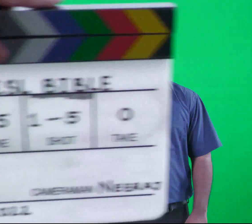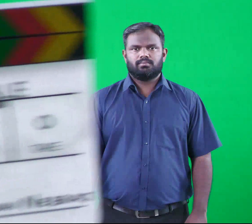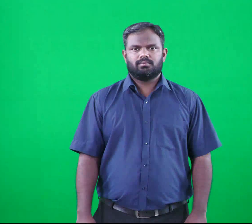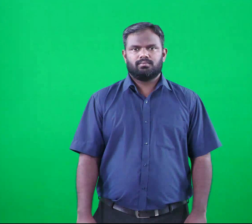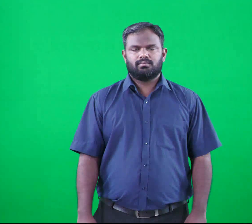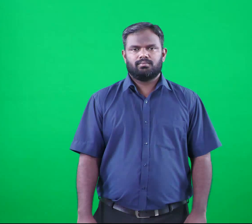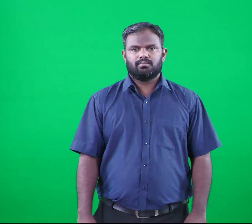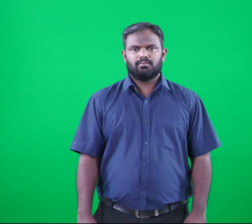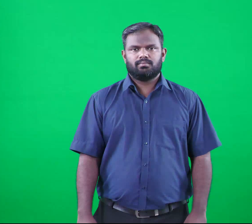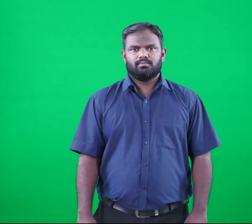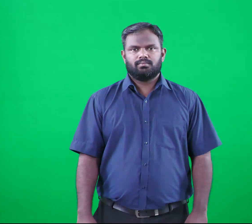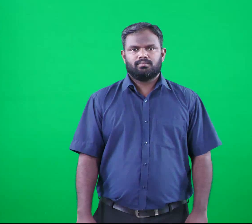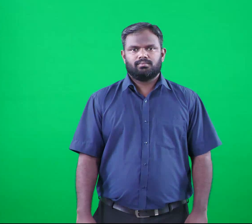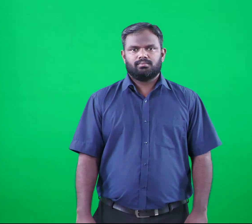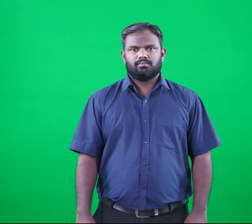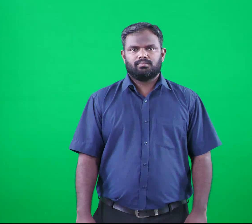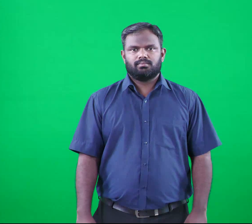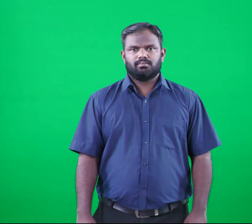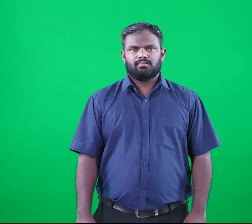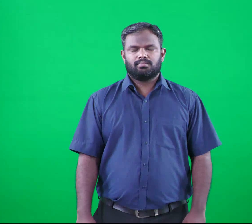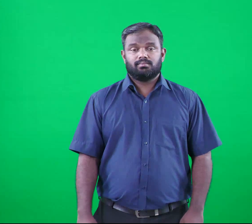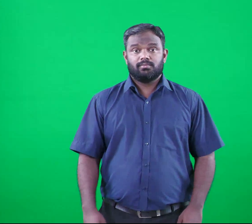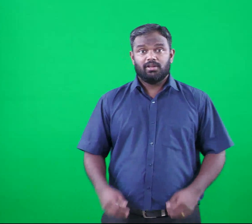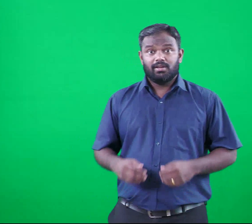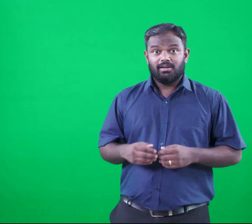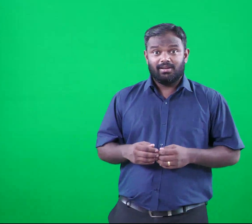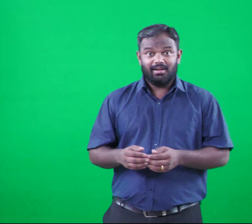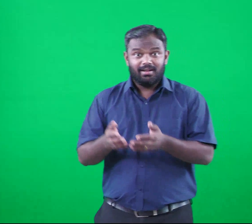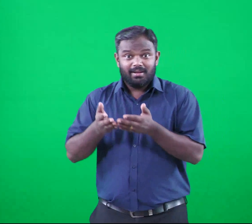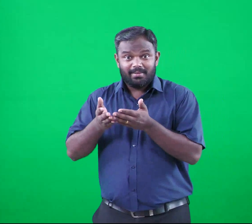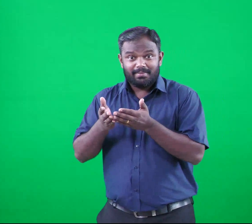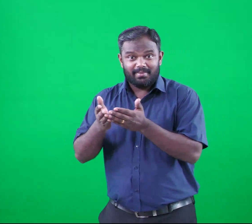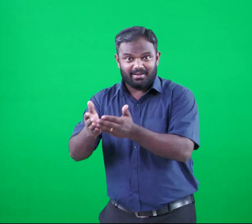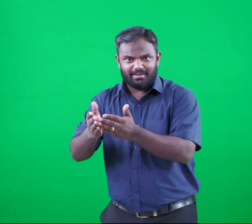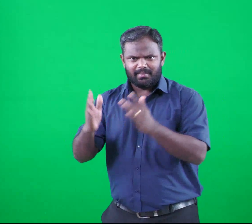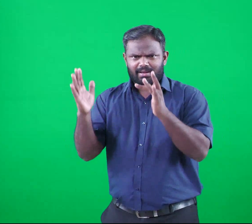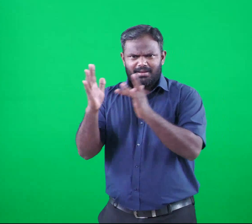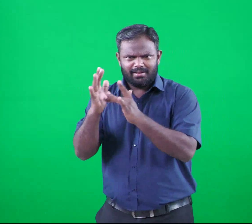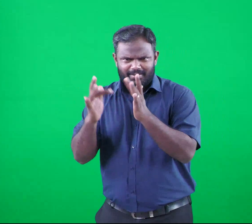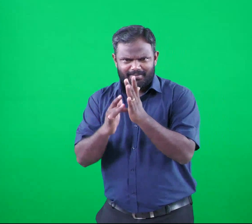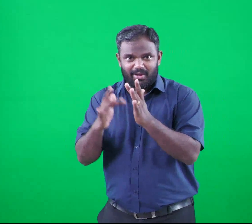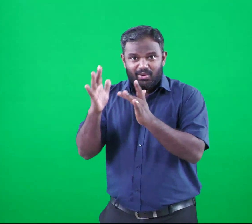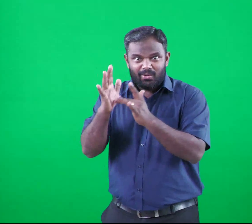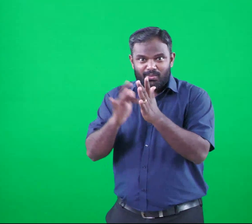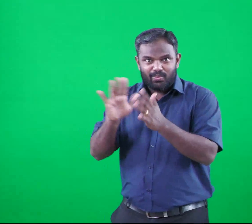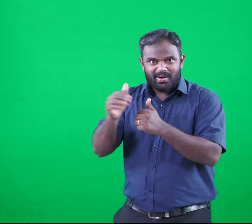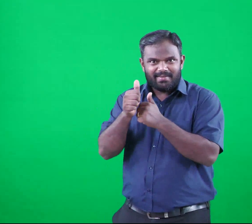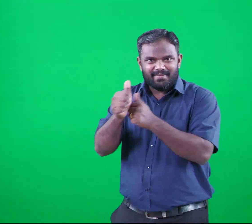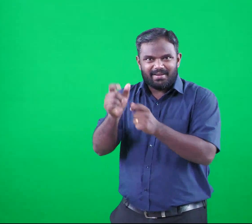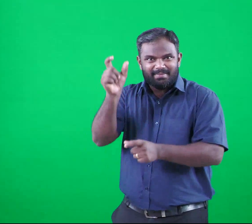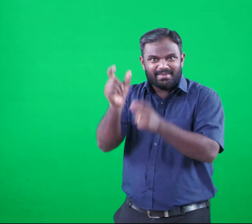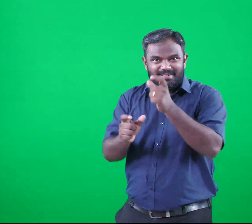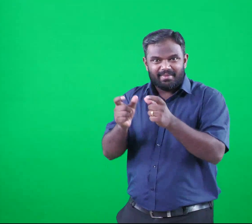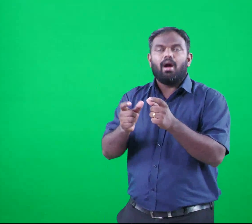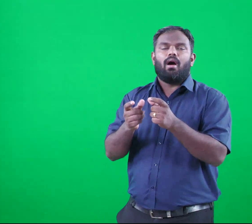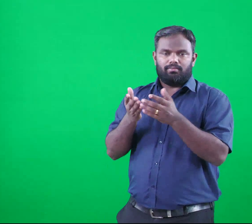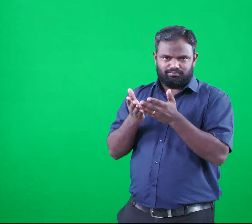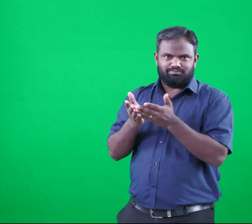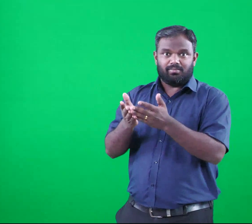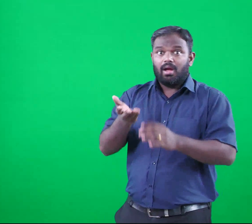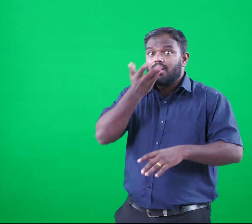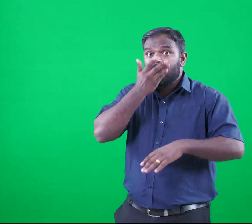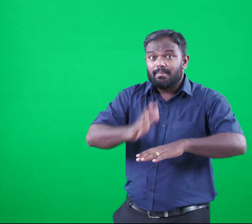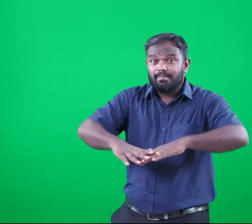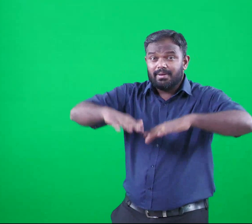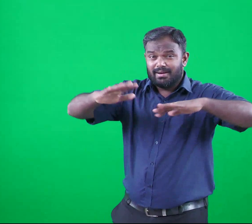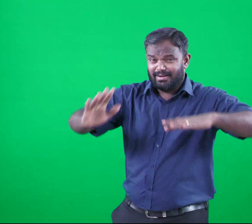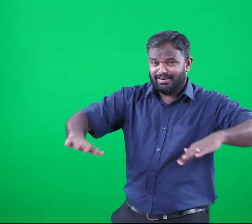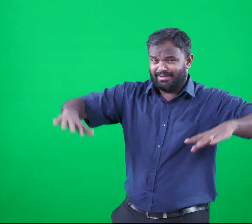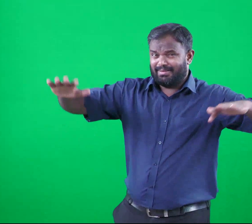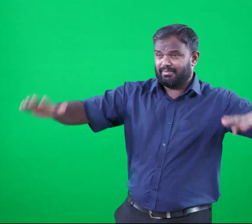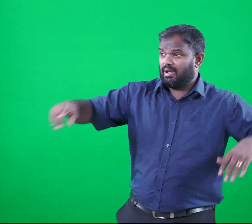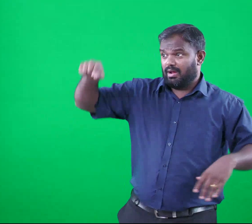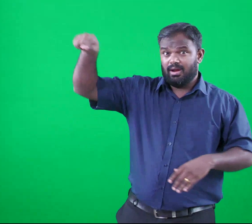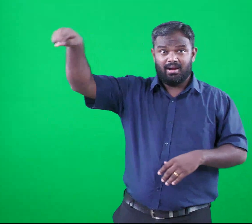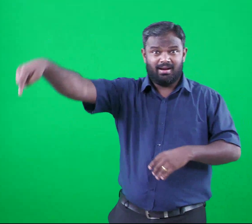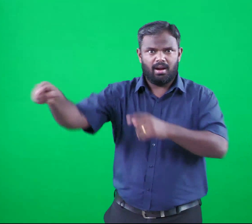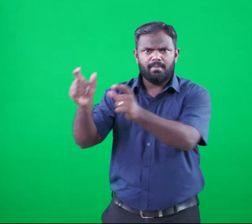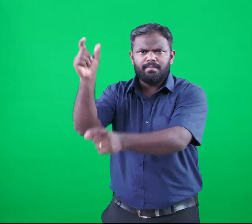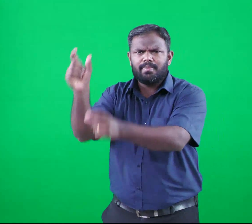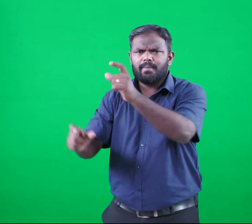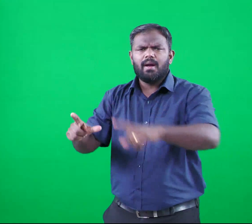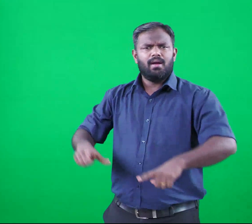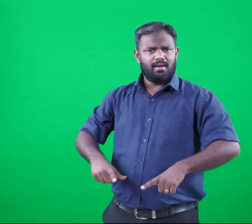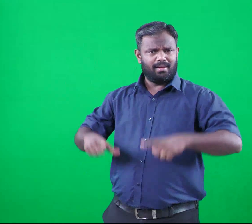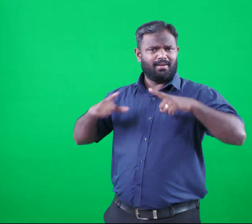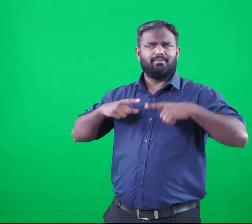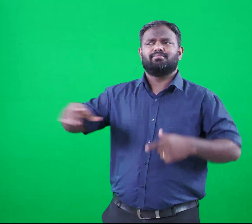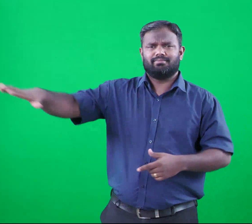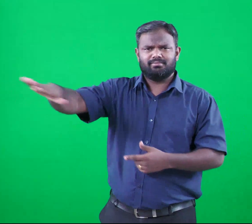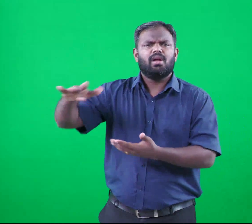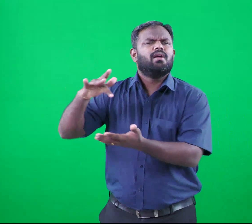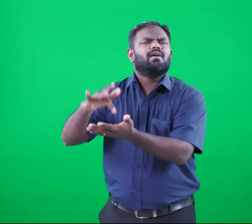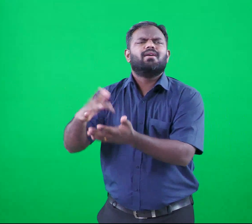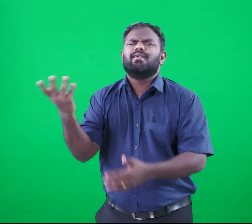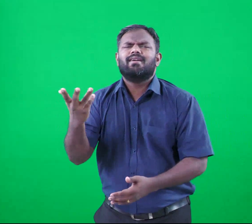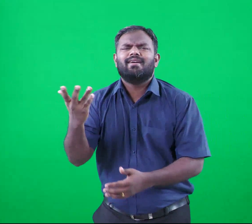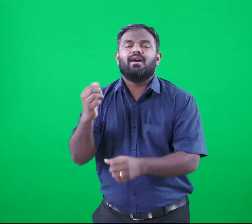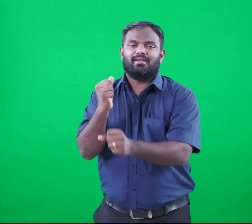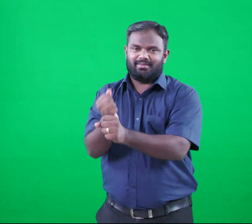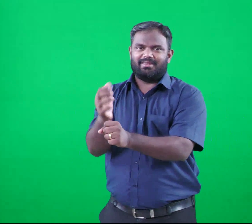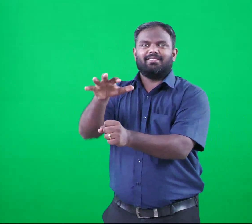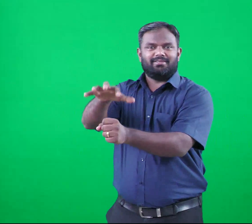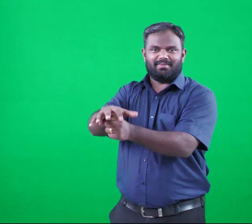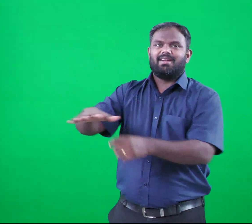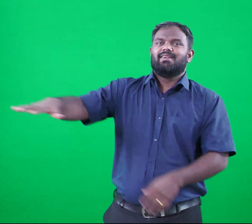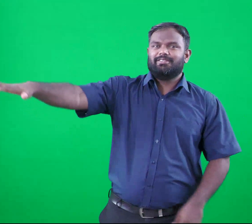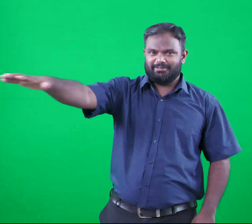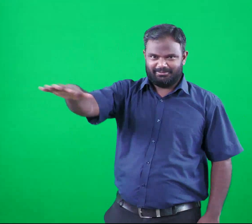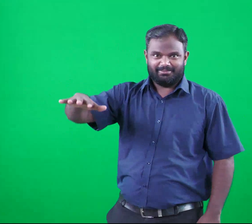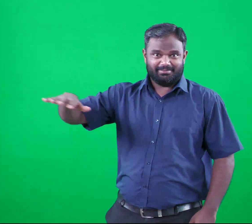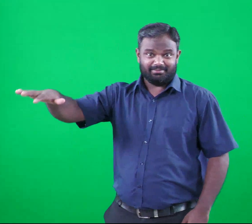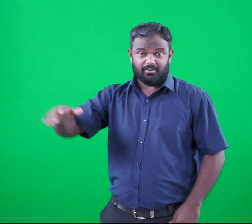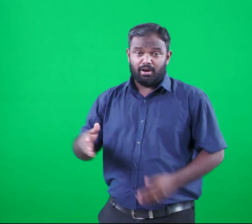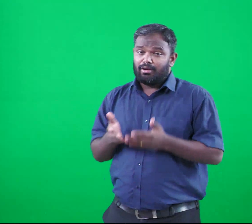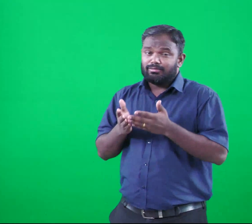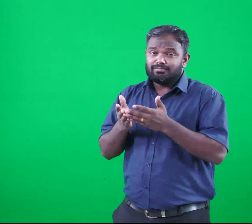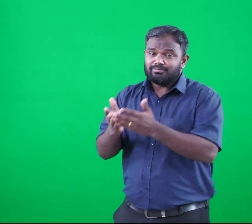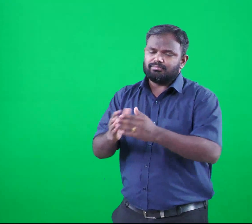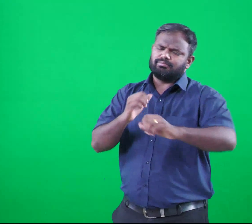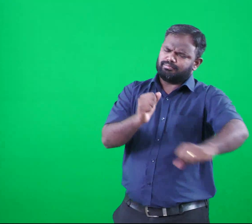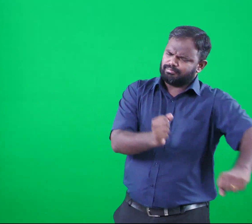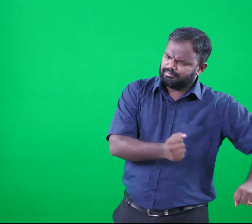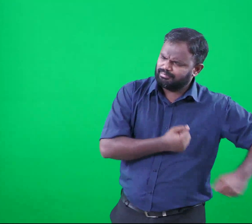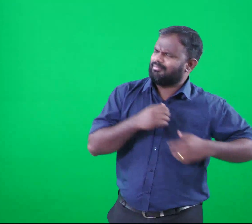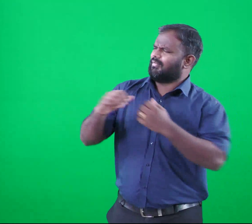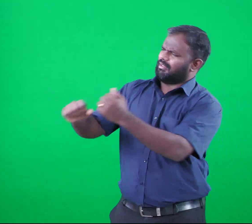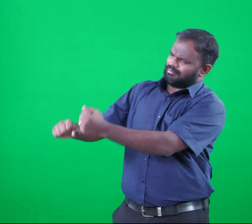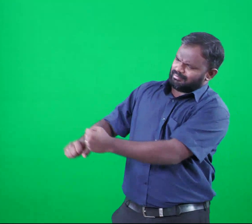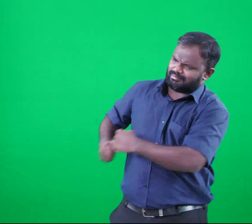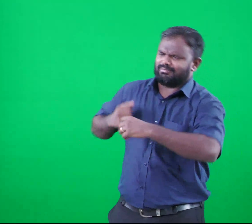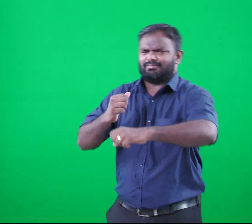On the other side of the sea, they arrived in the region of the Gerasenes.